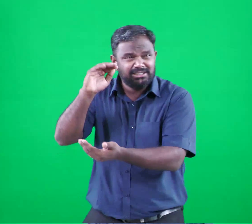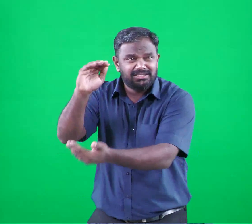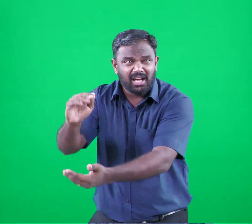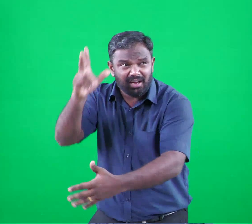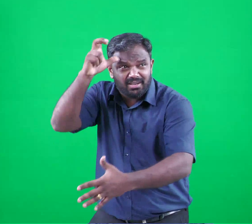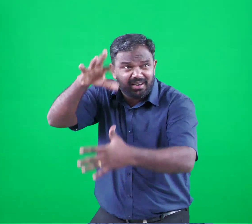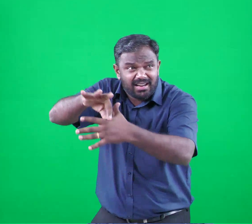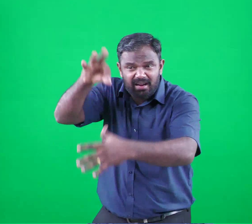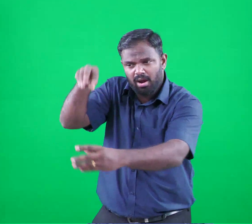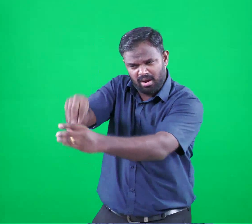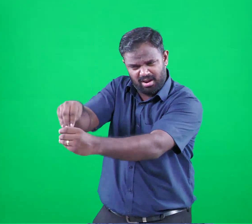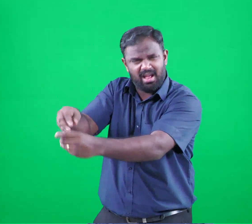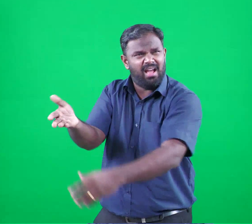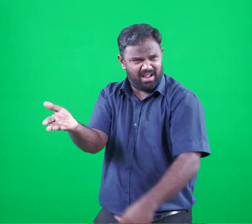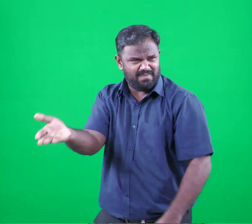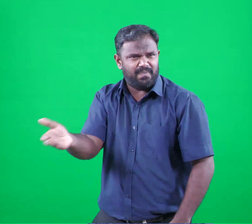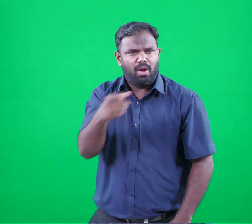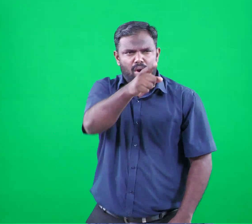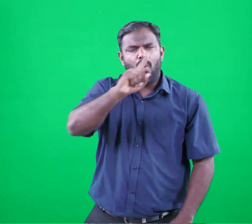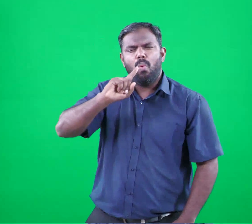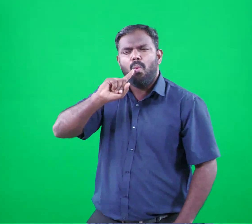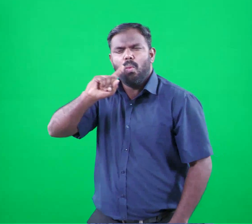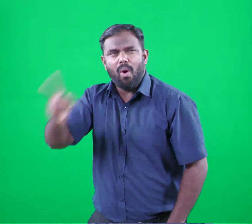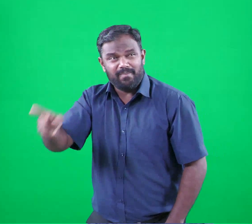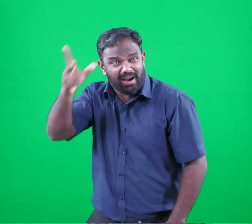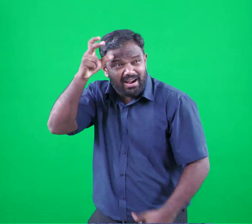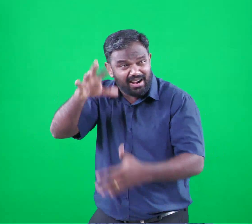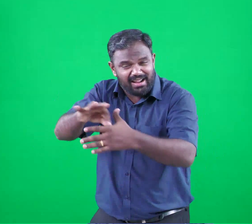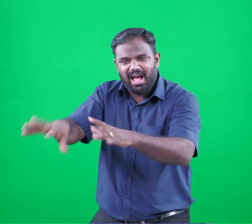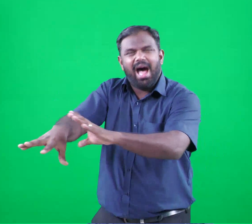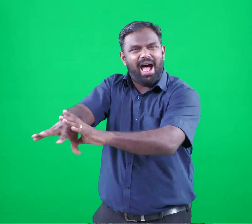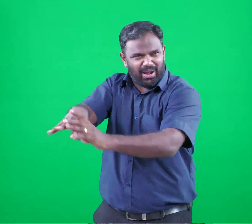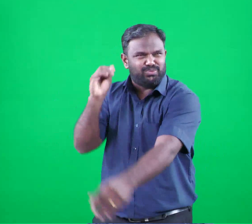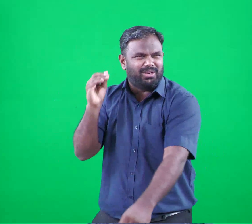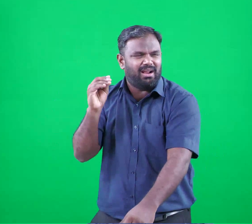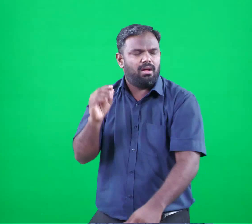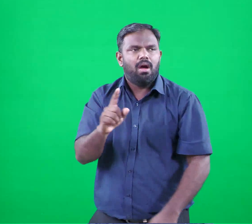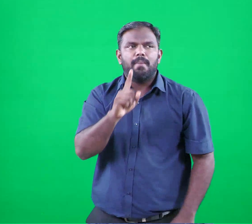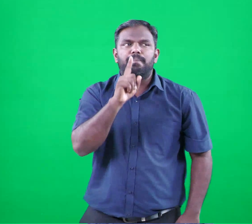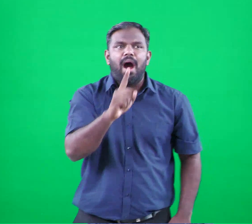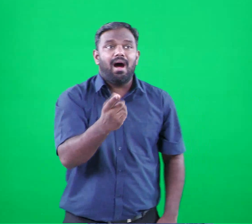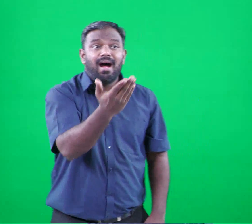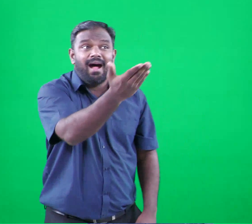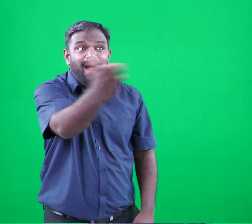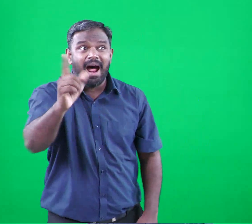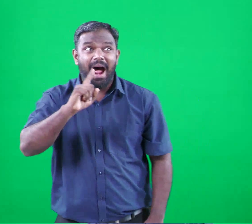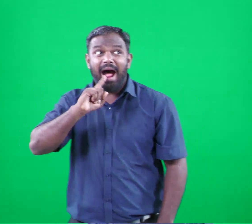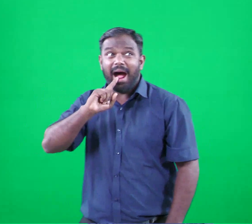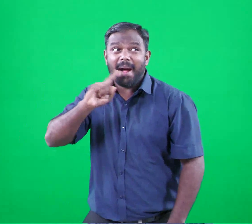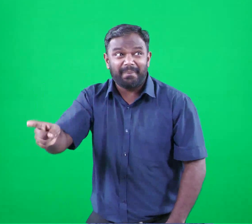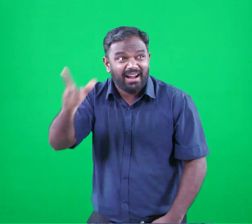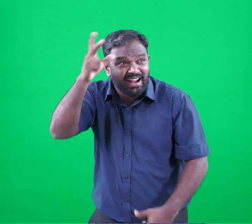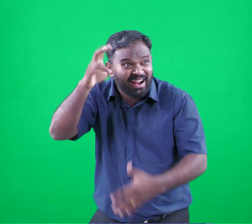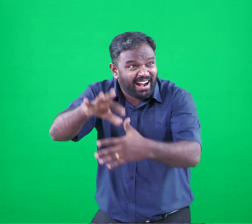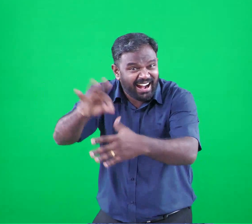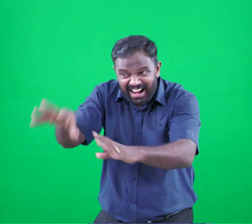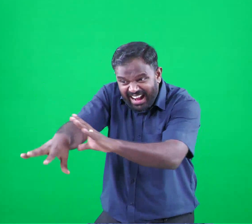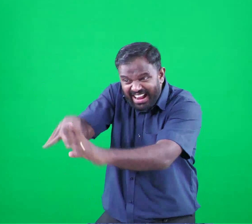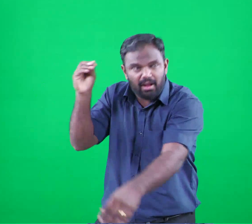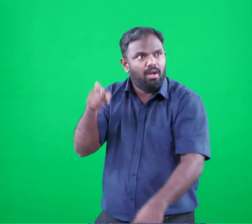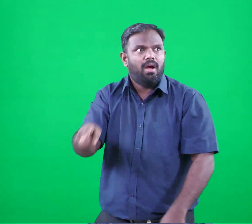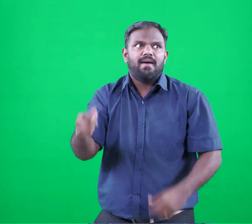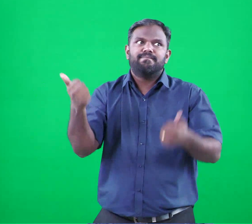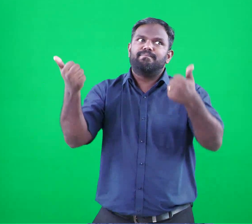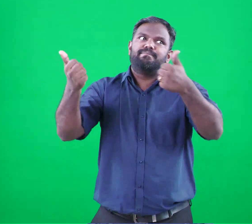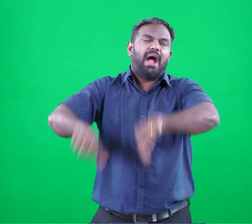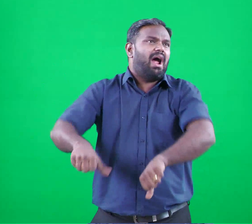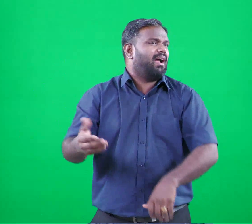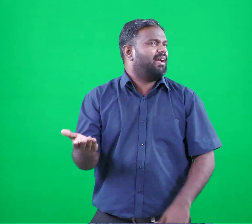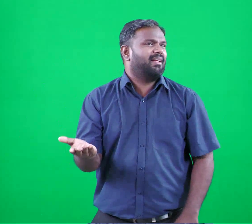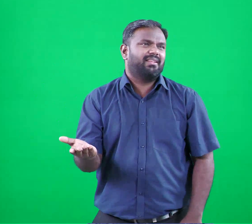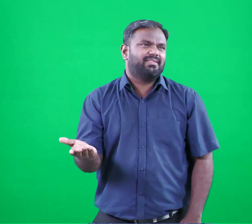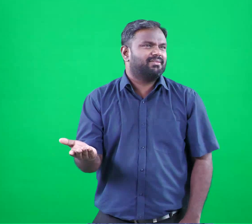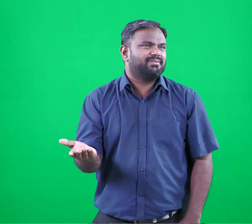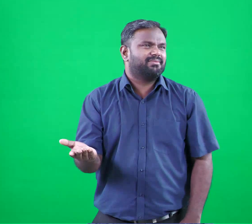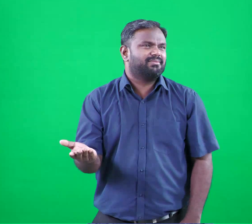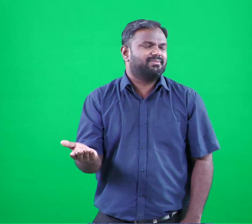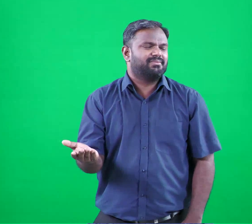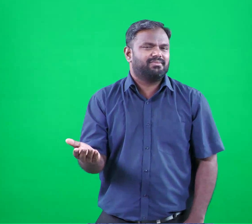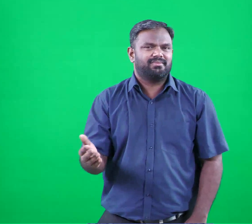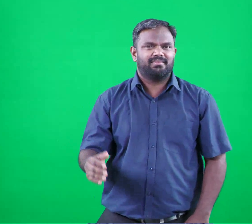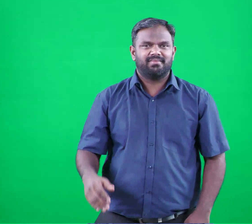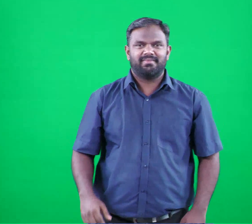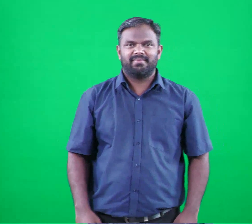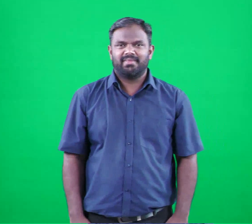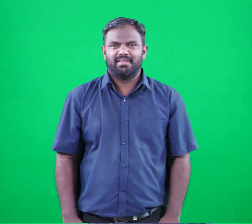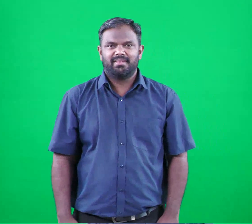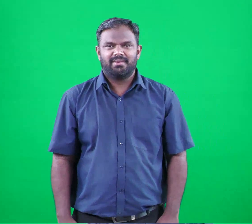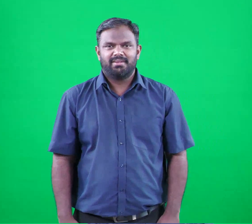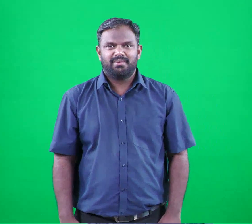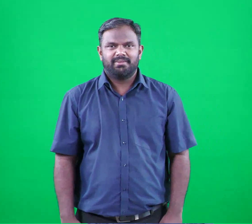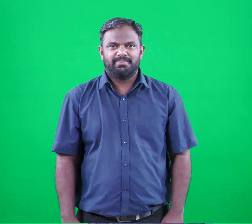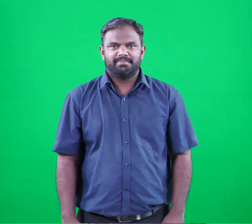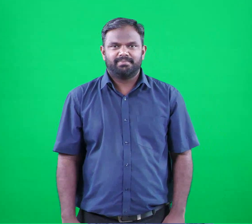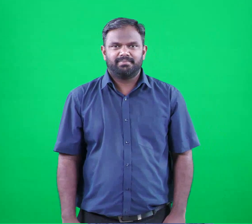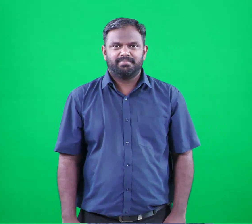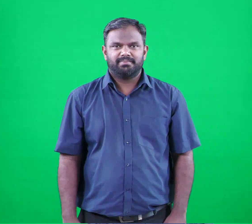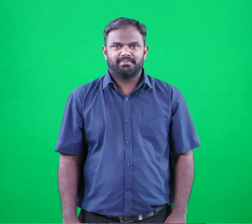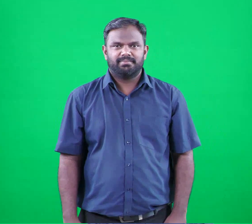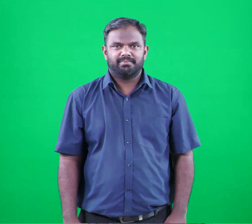I asked Your disciples to drive it out, but they were unable."